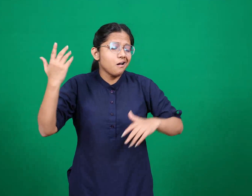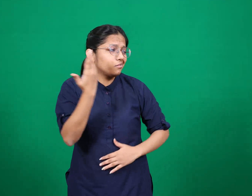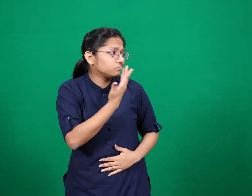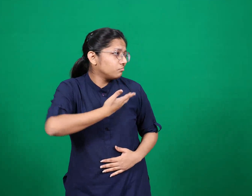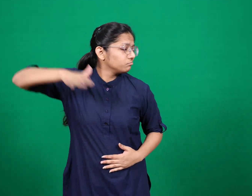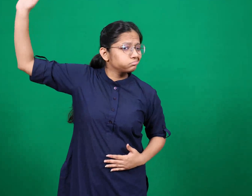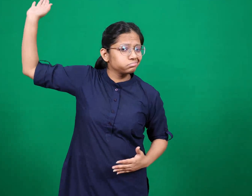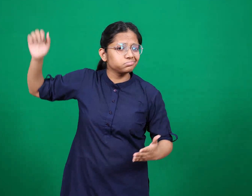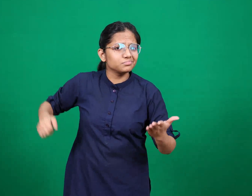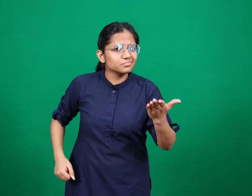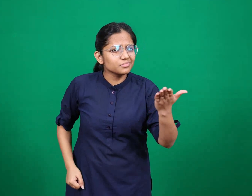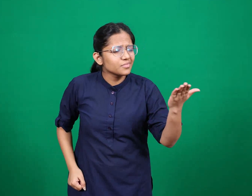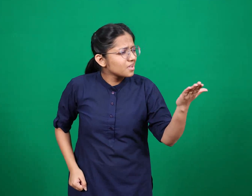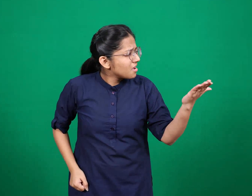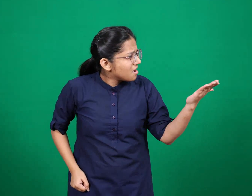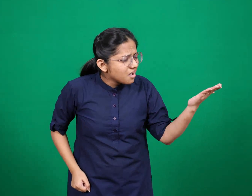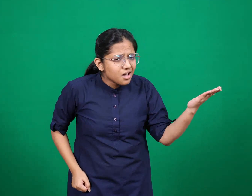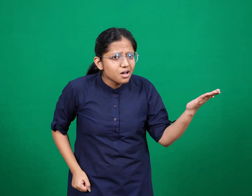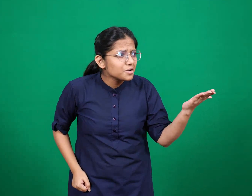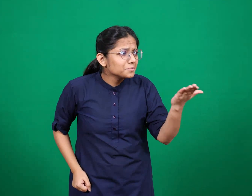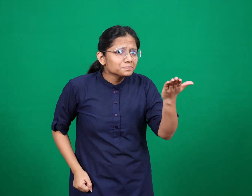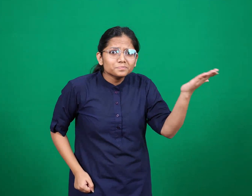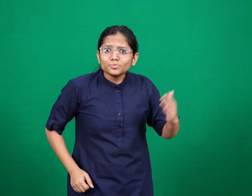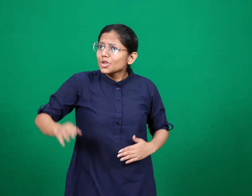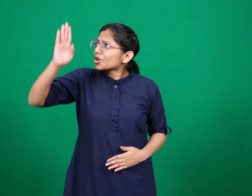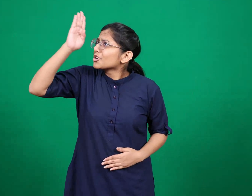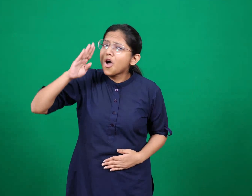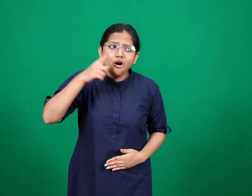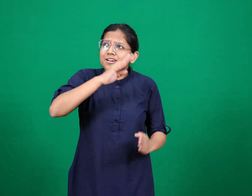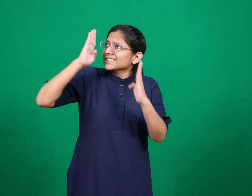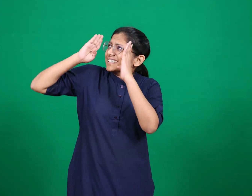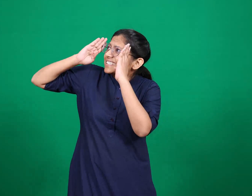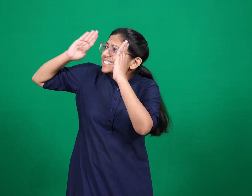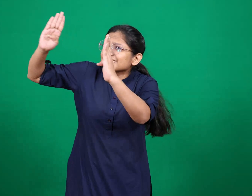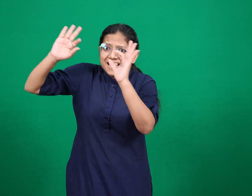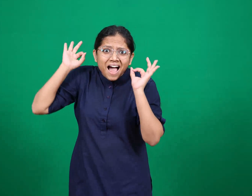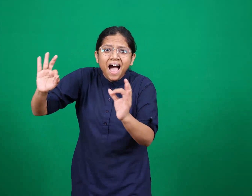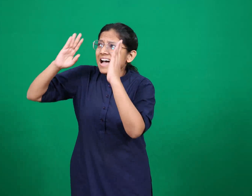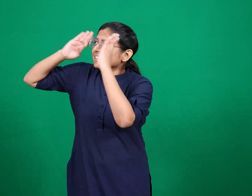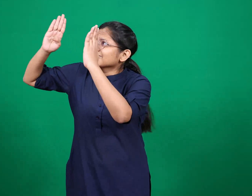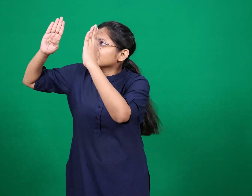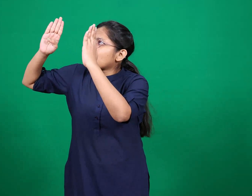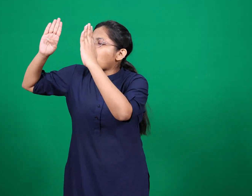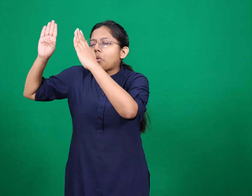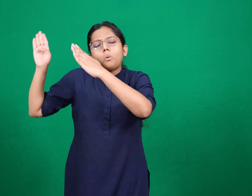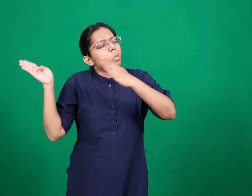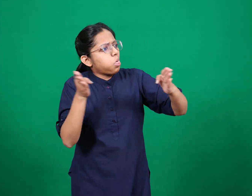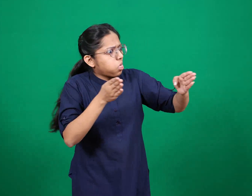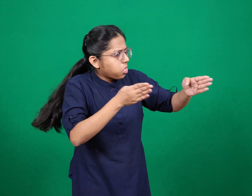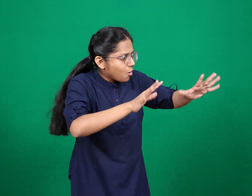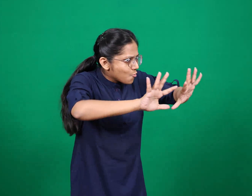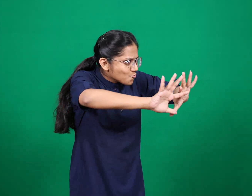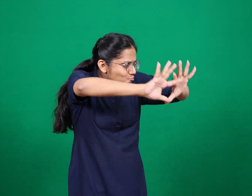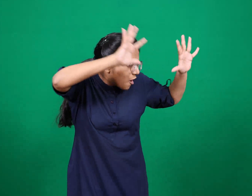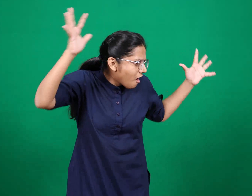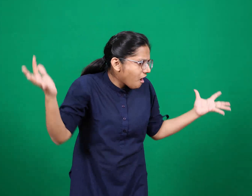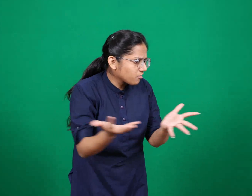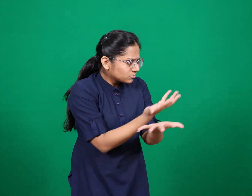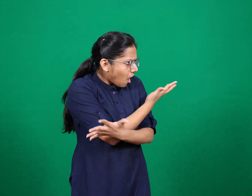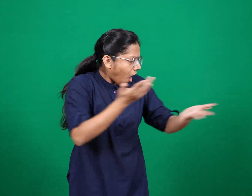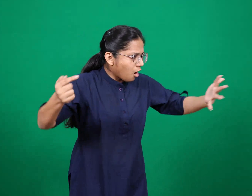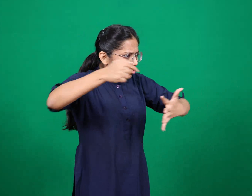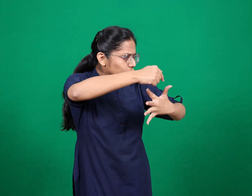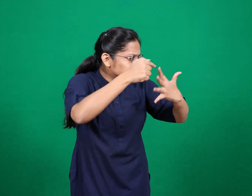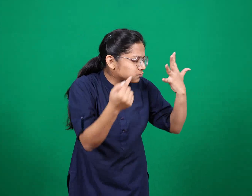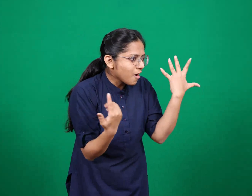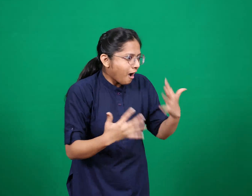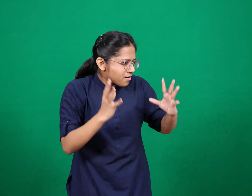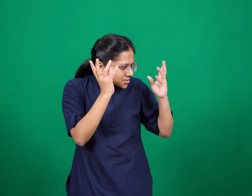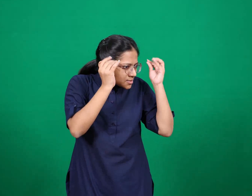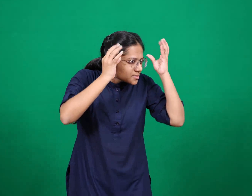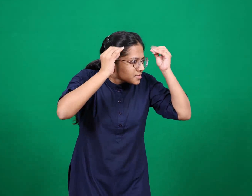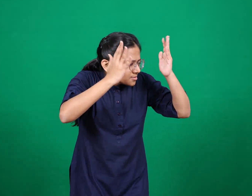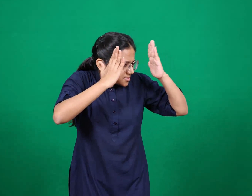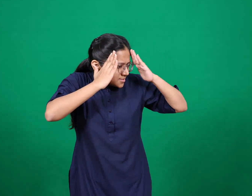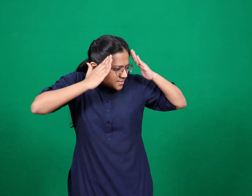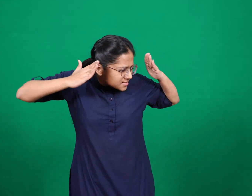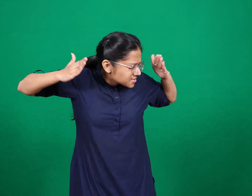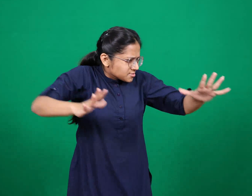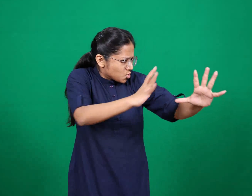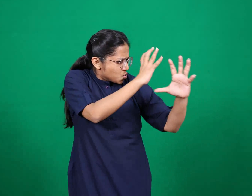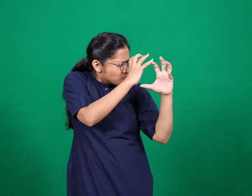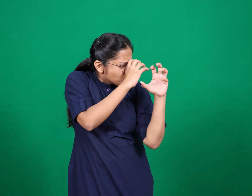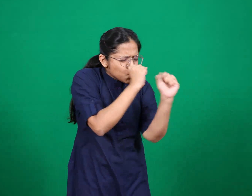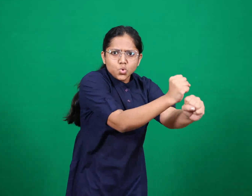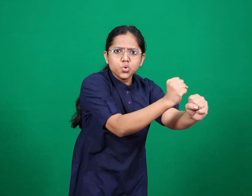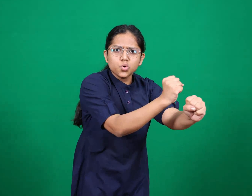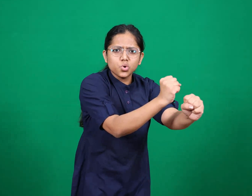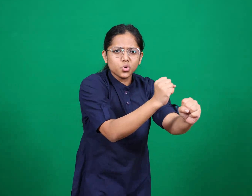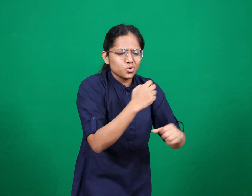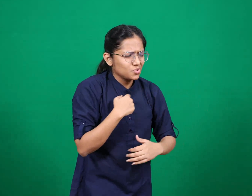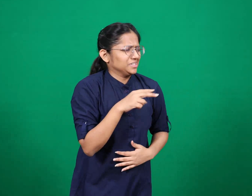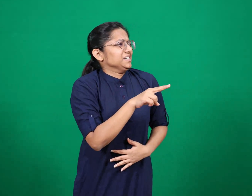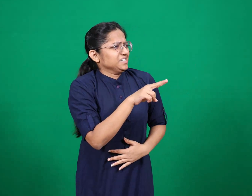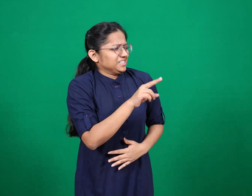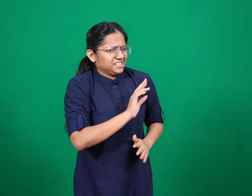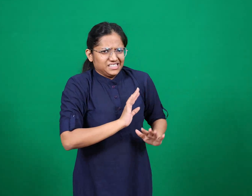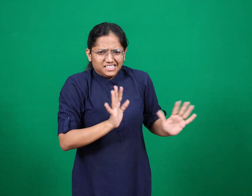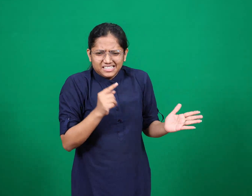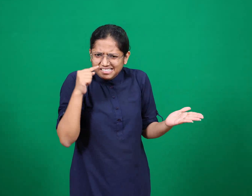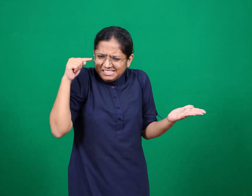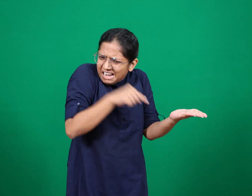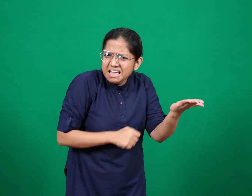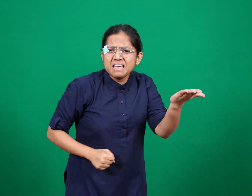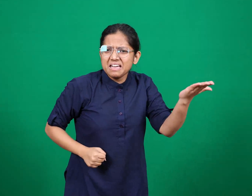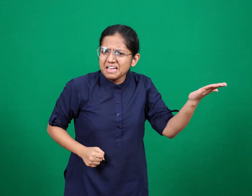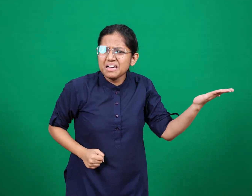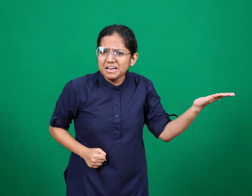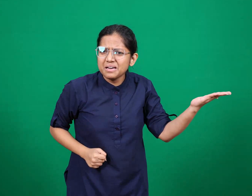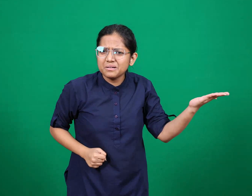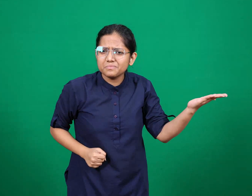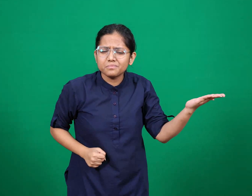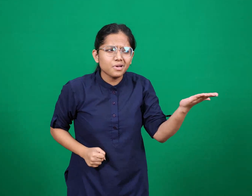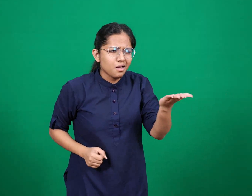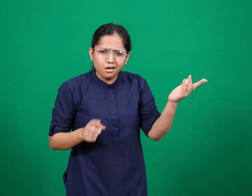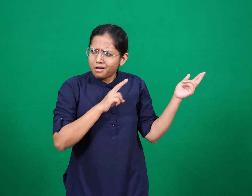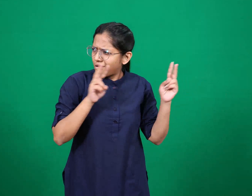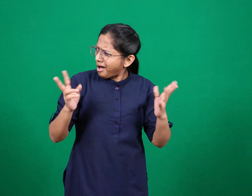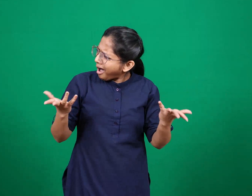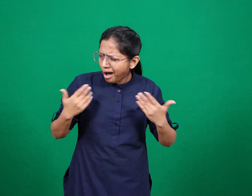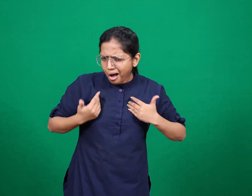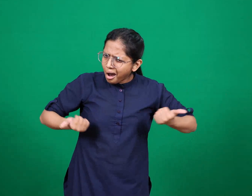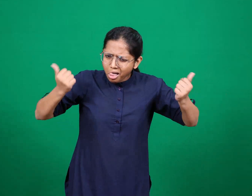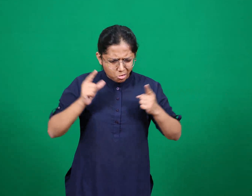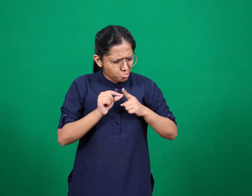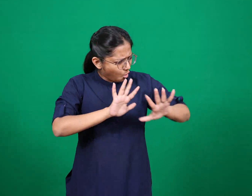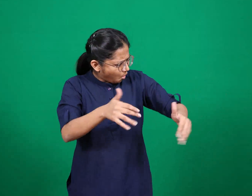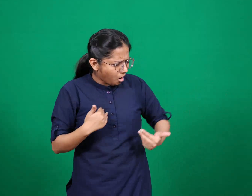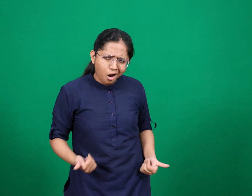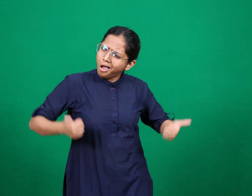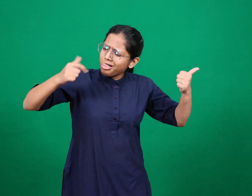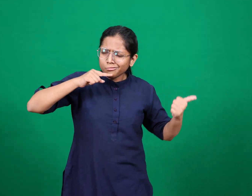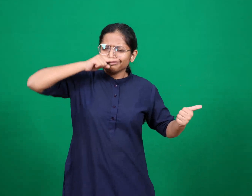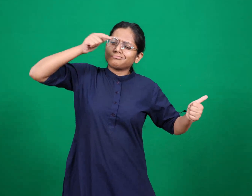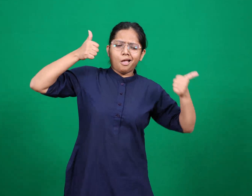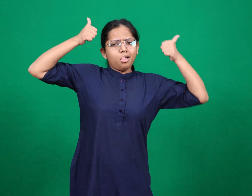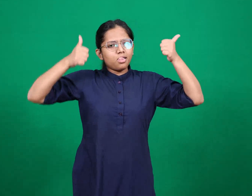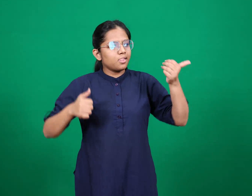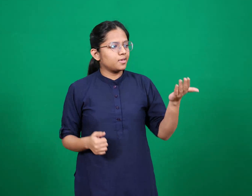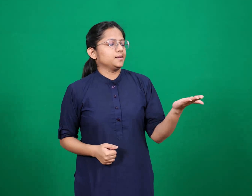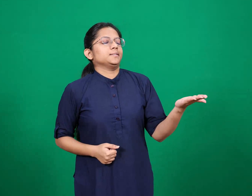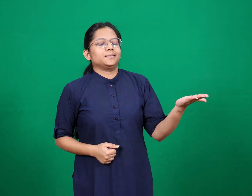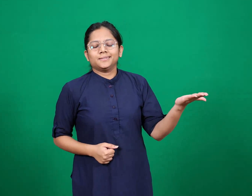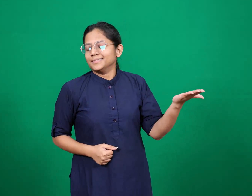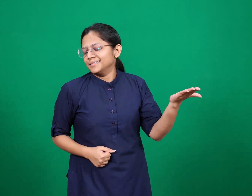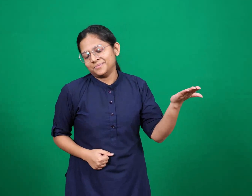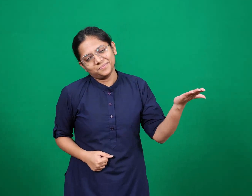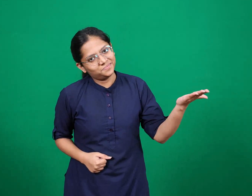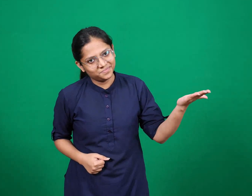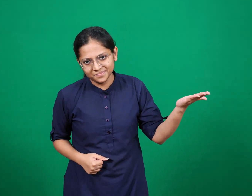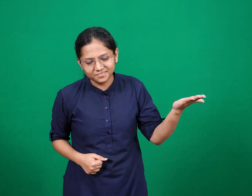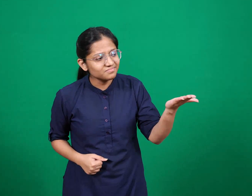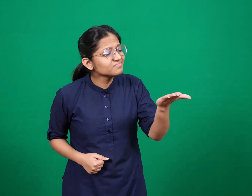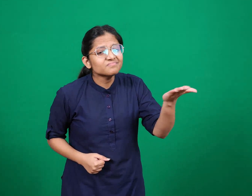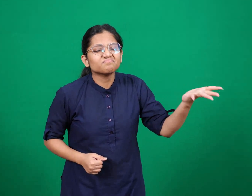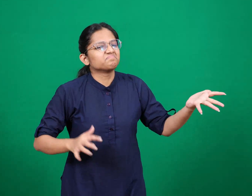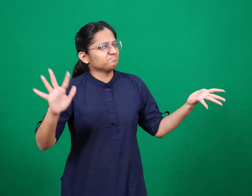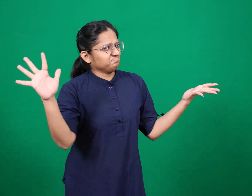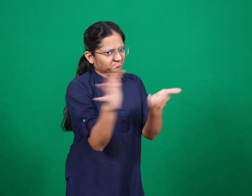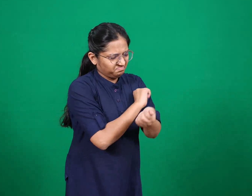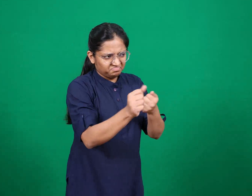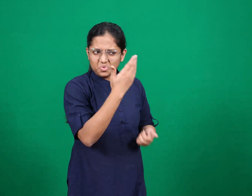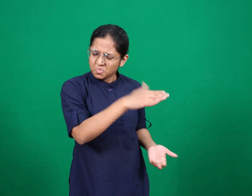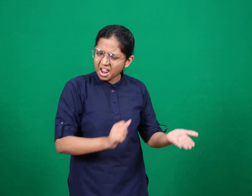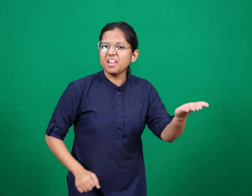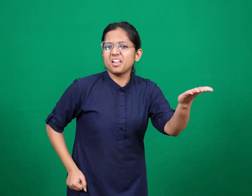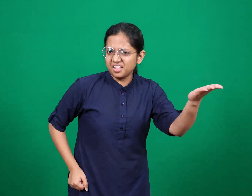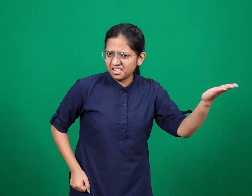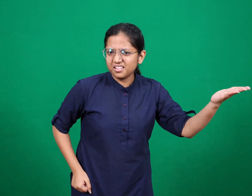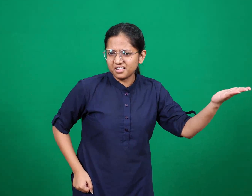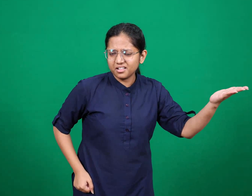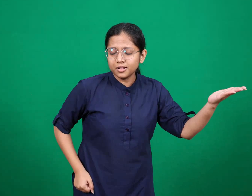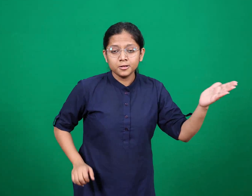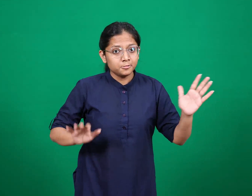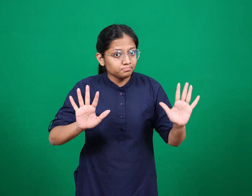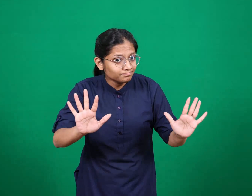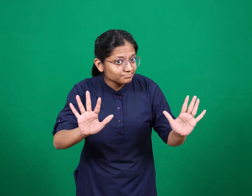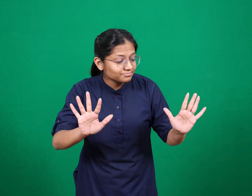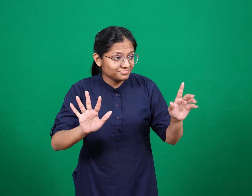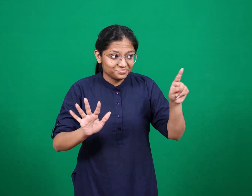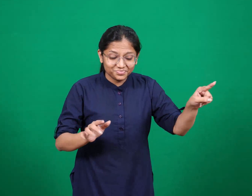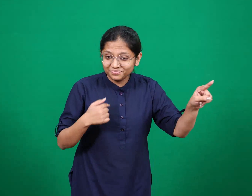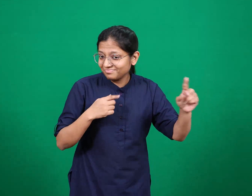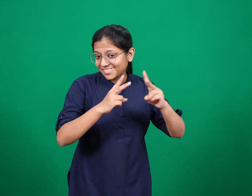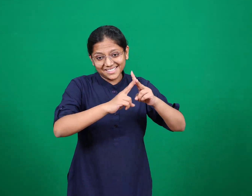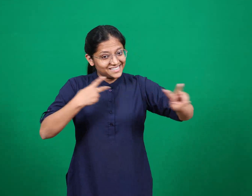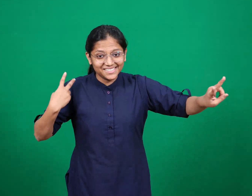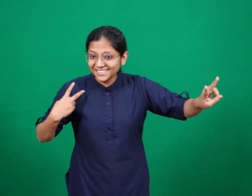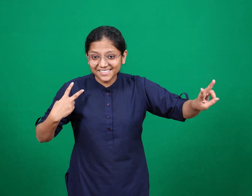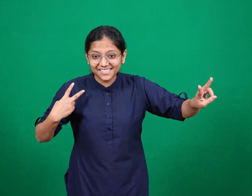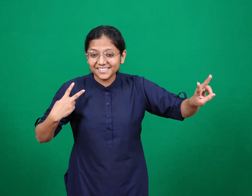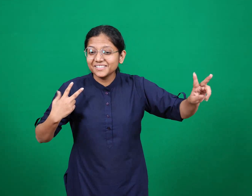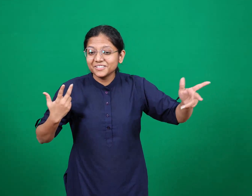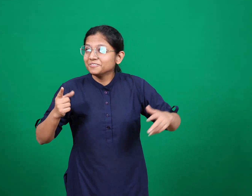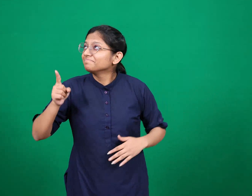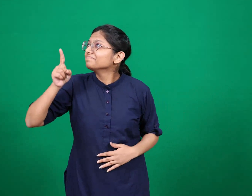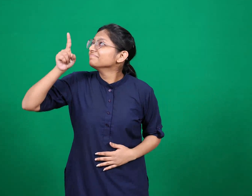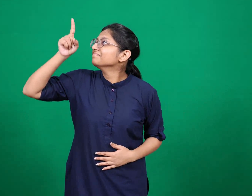Their end is destruction, their god is their belly, and their glory is in their shame.